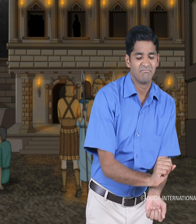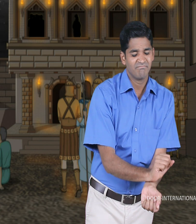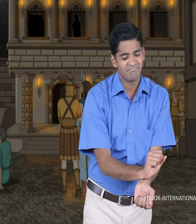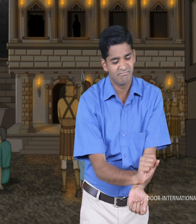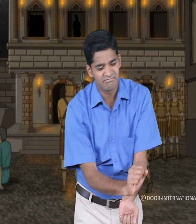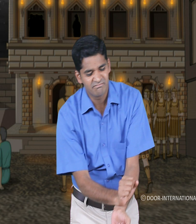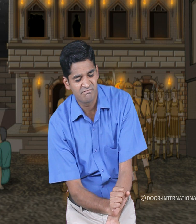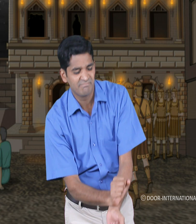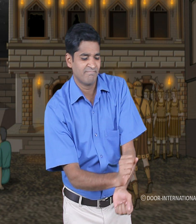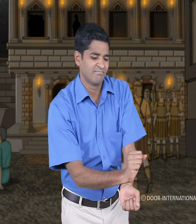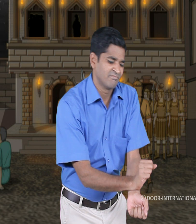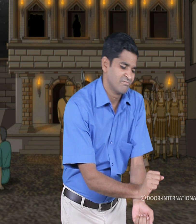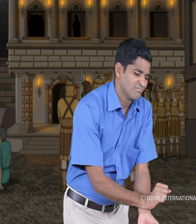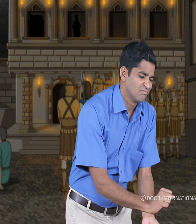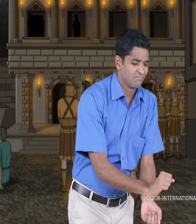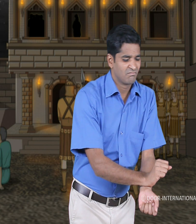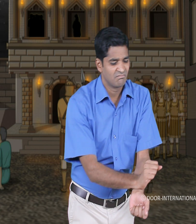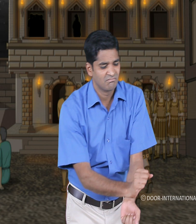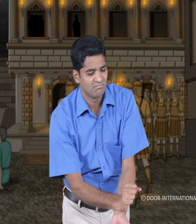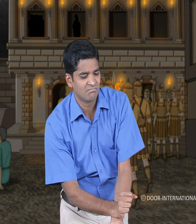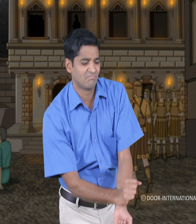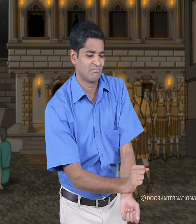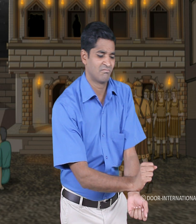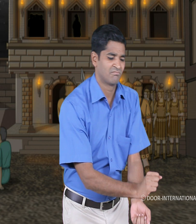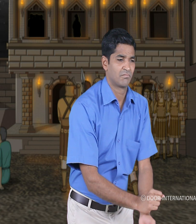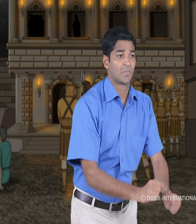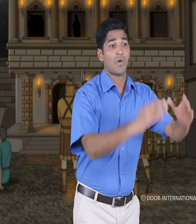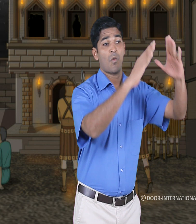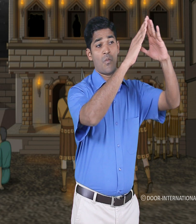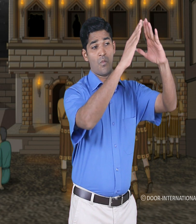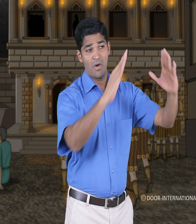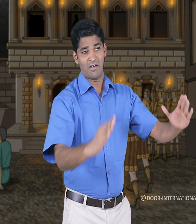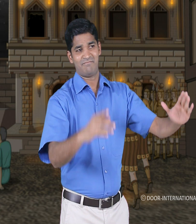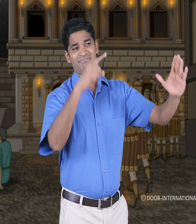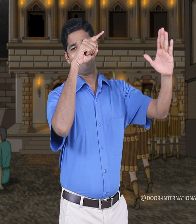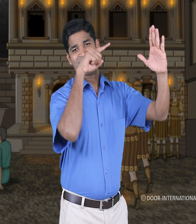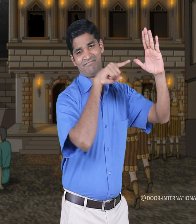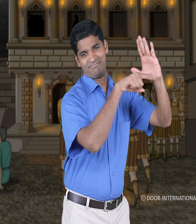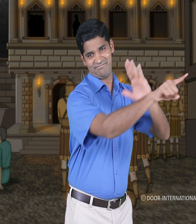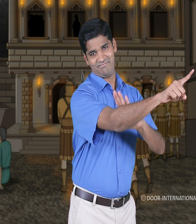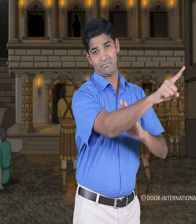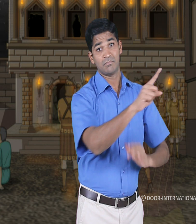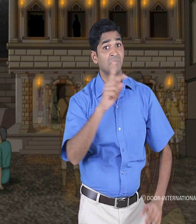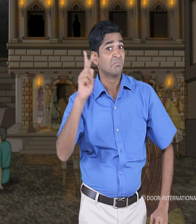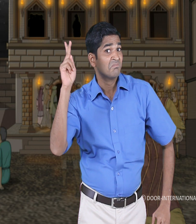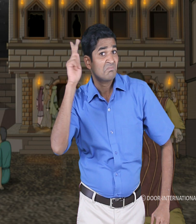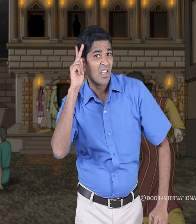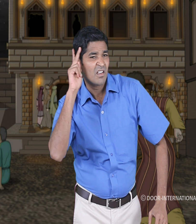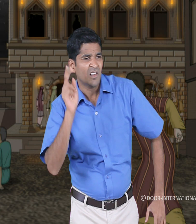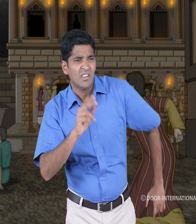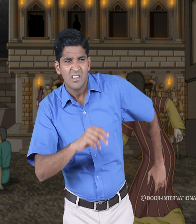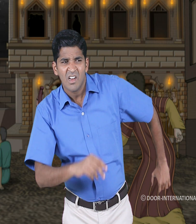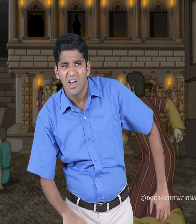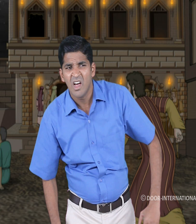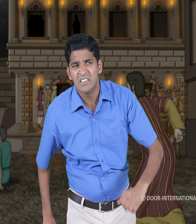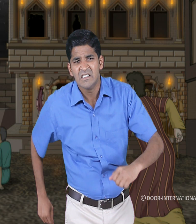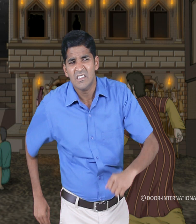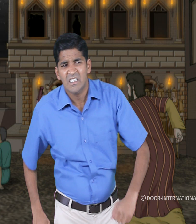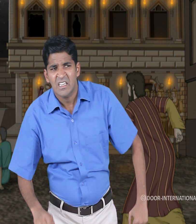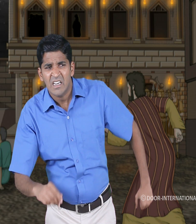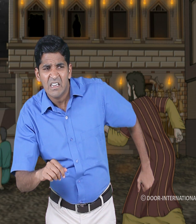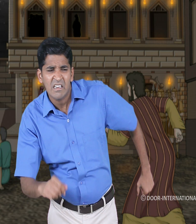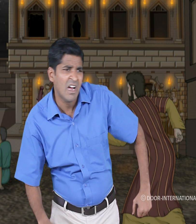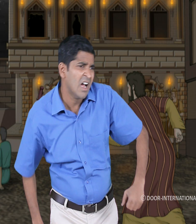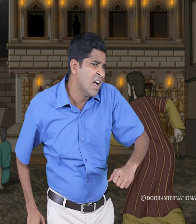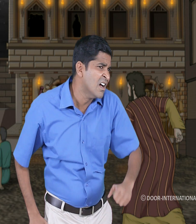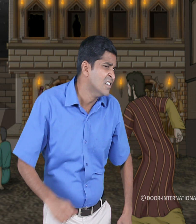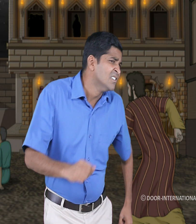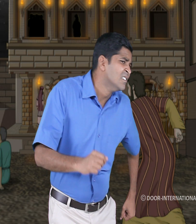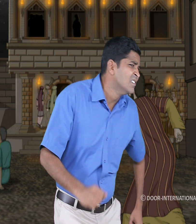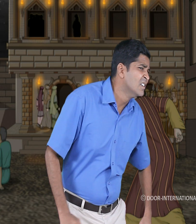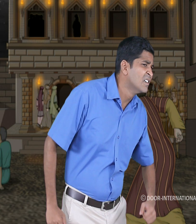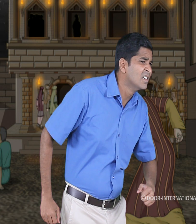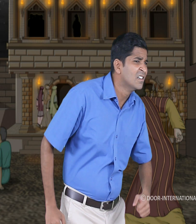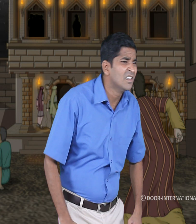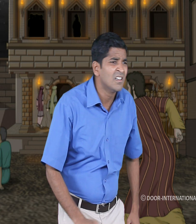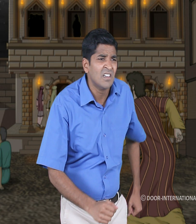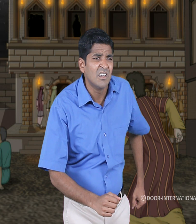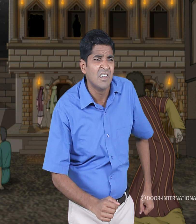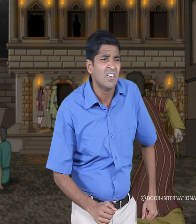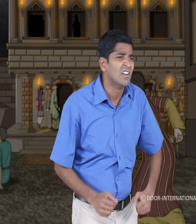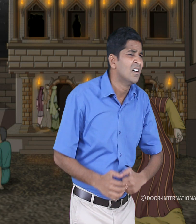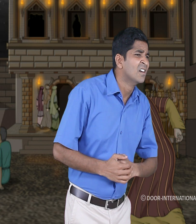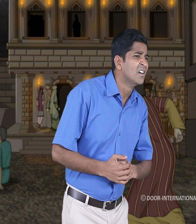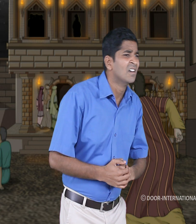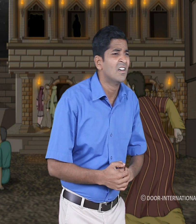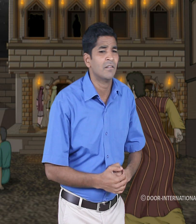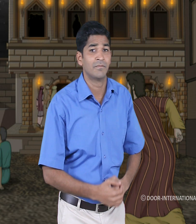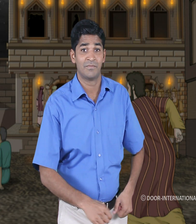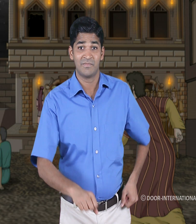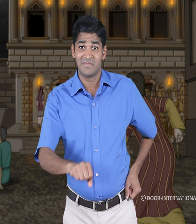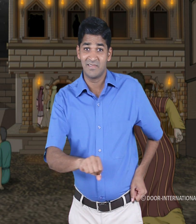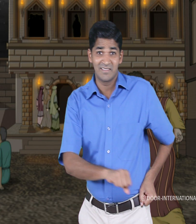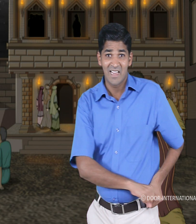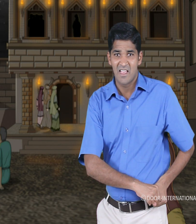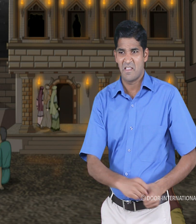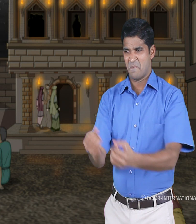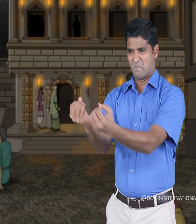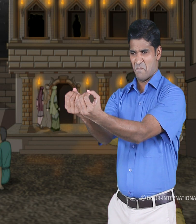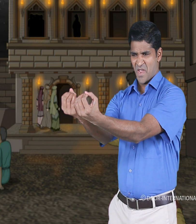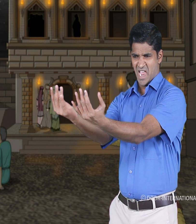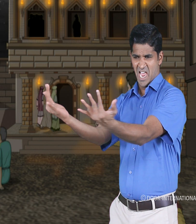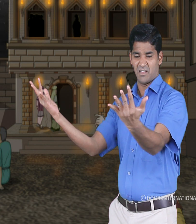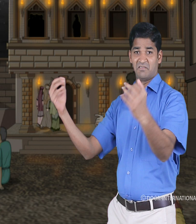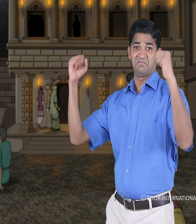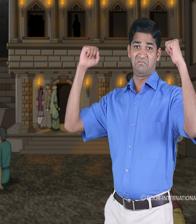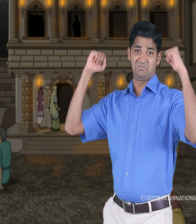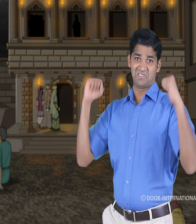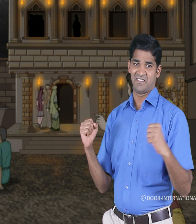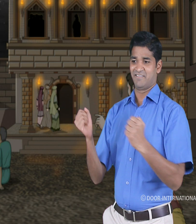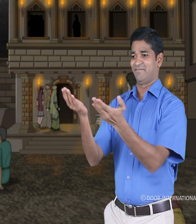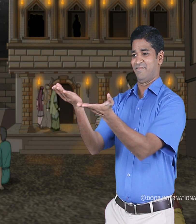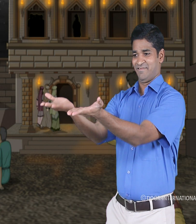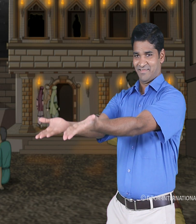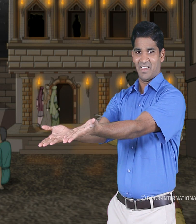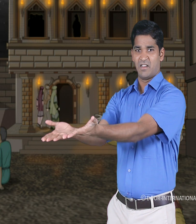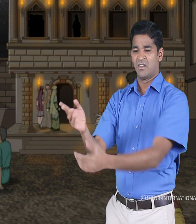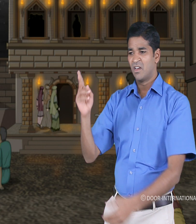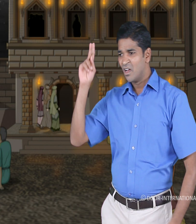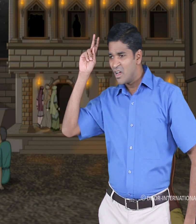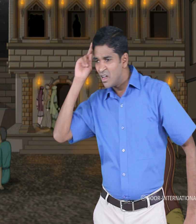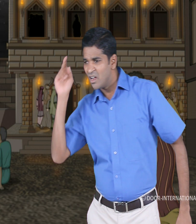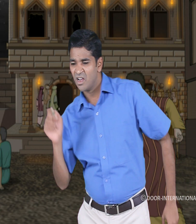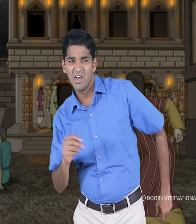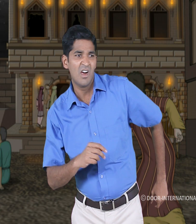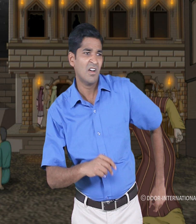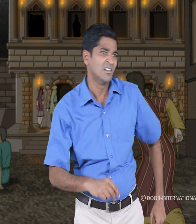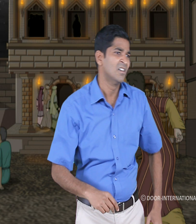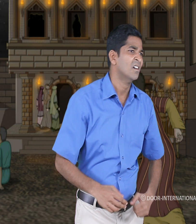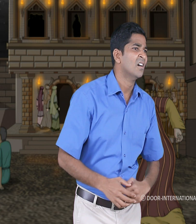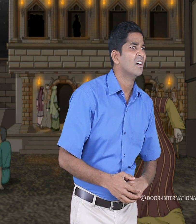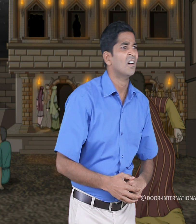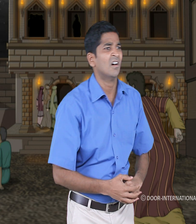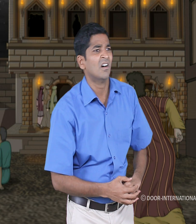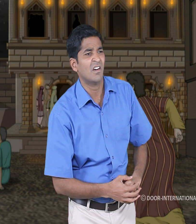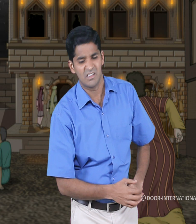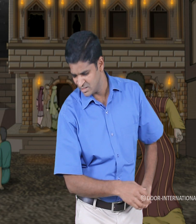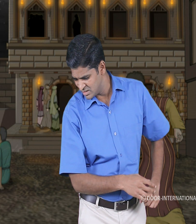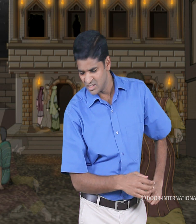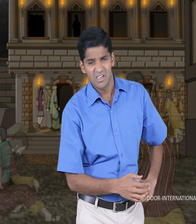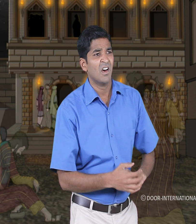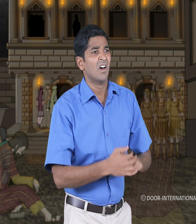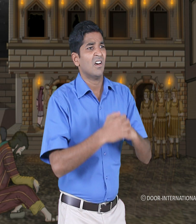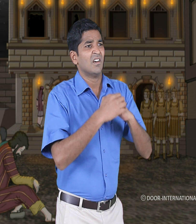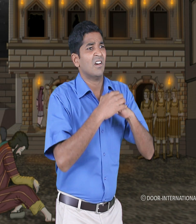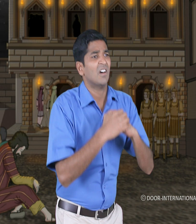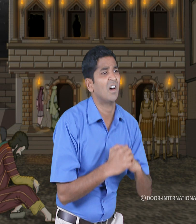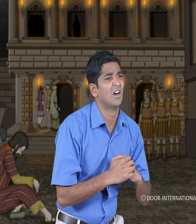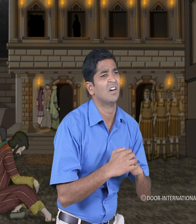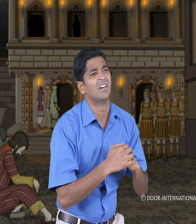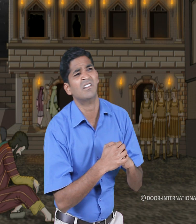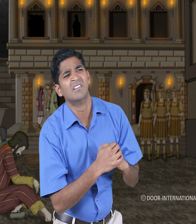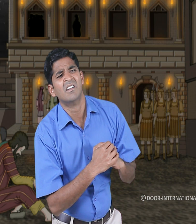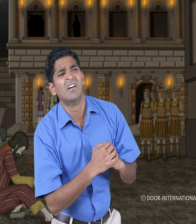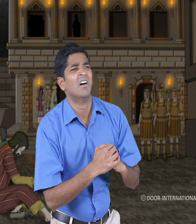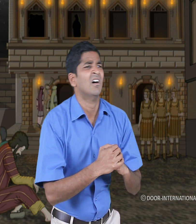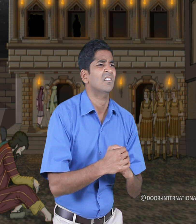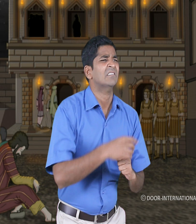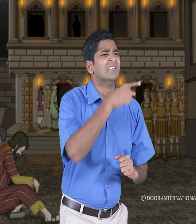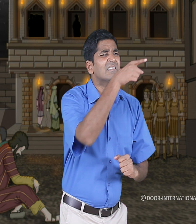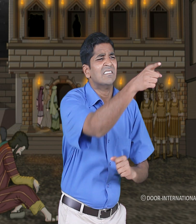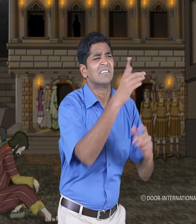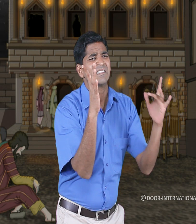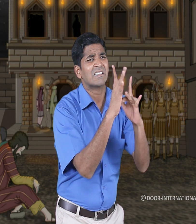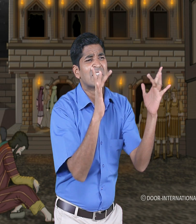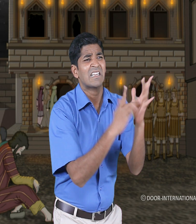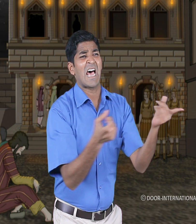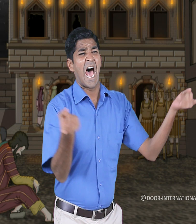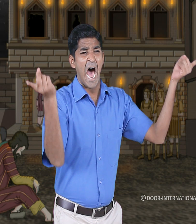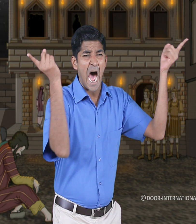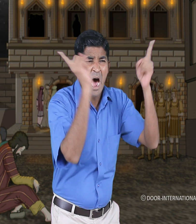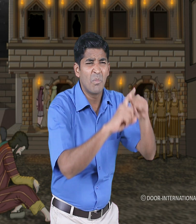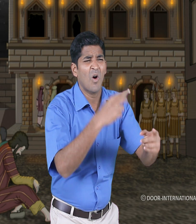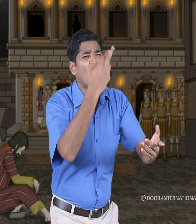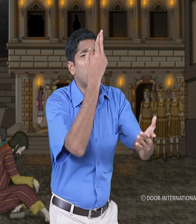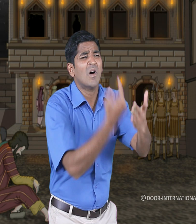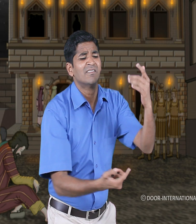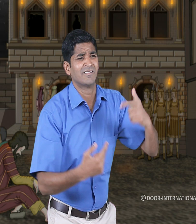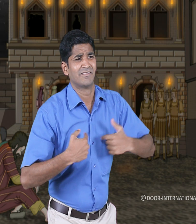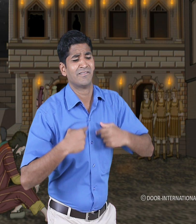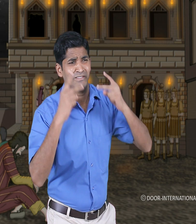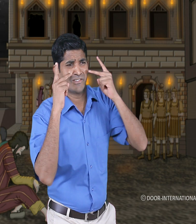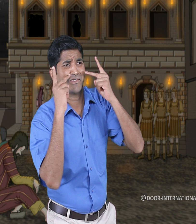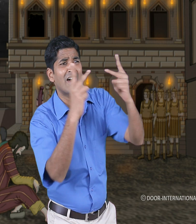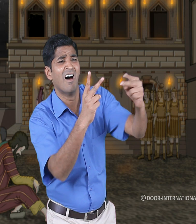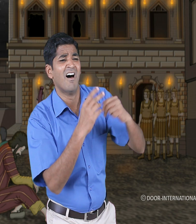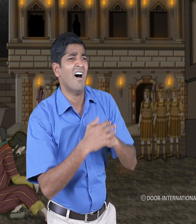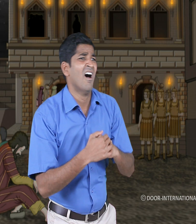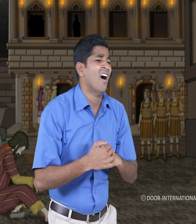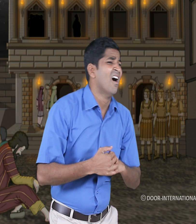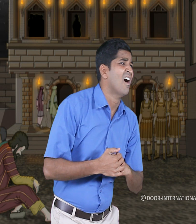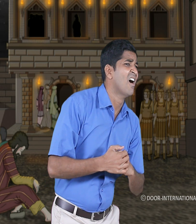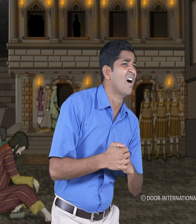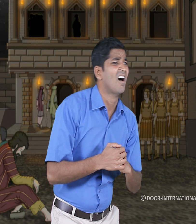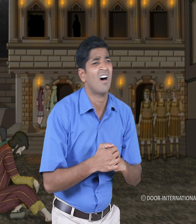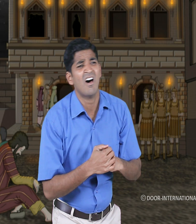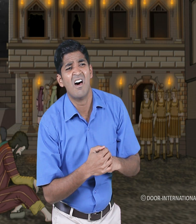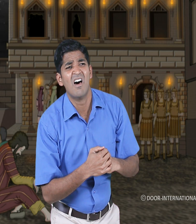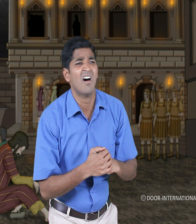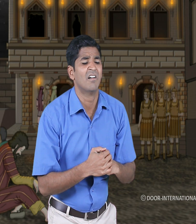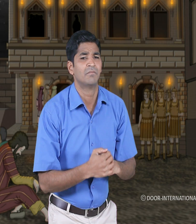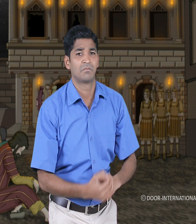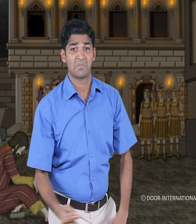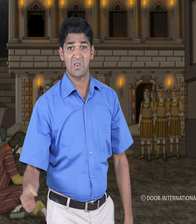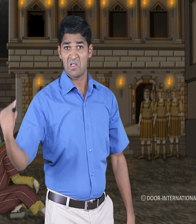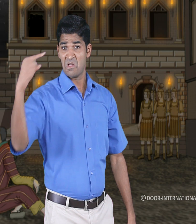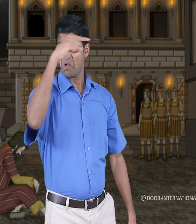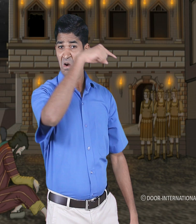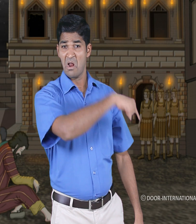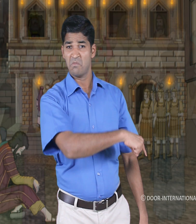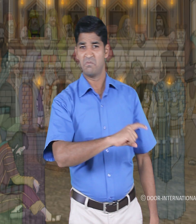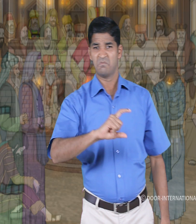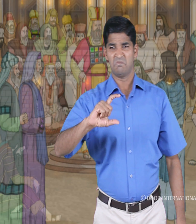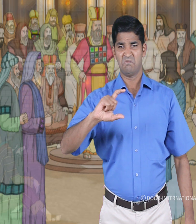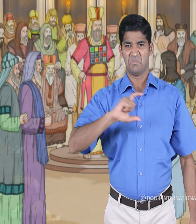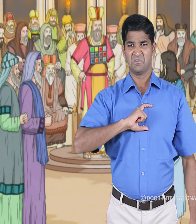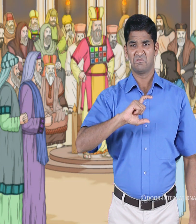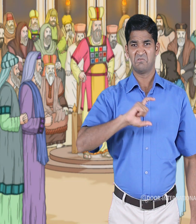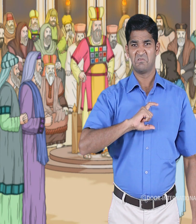And he went in and sat down with the guards to see the outcome.